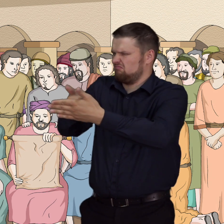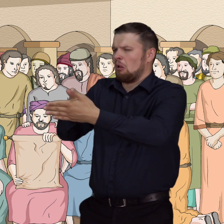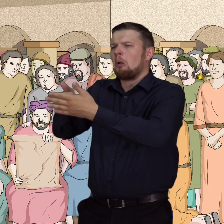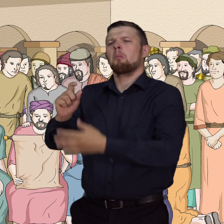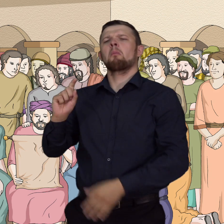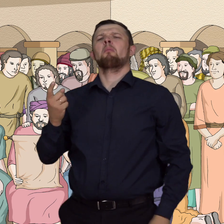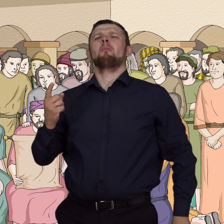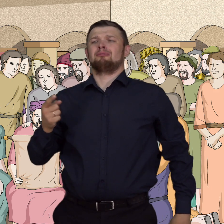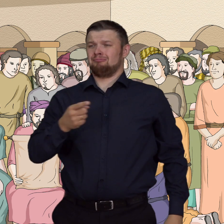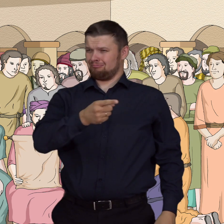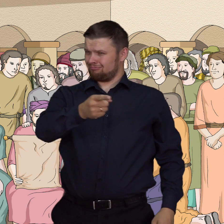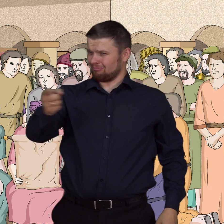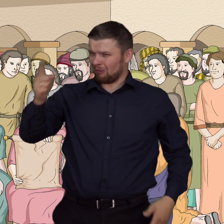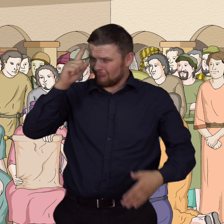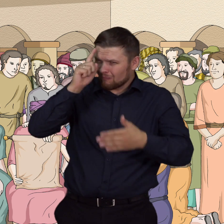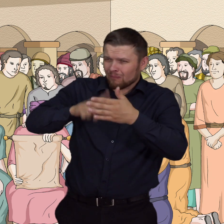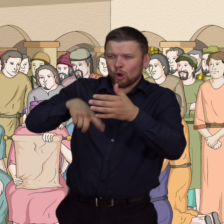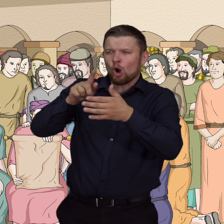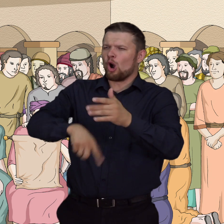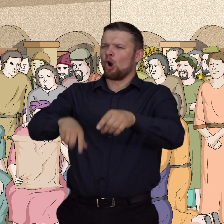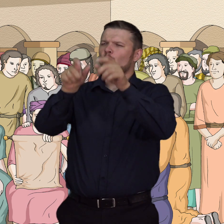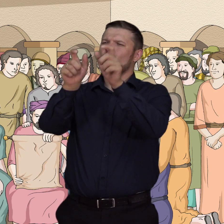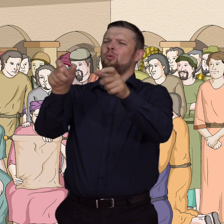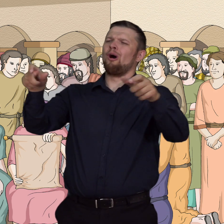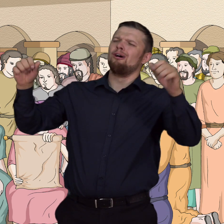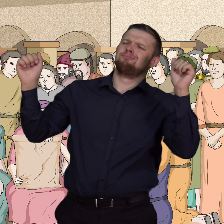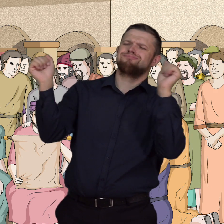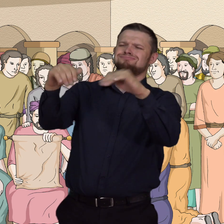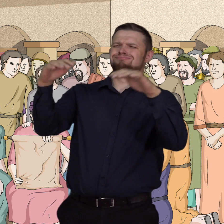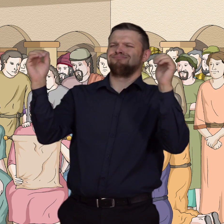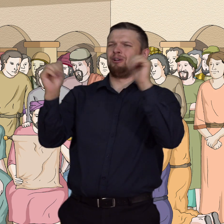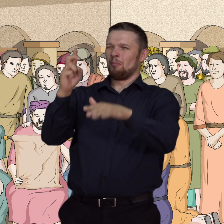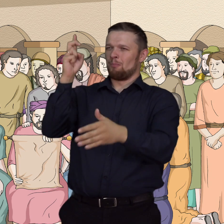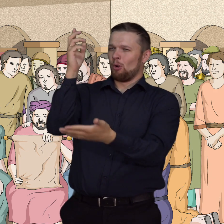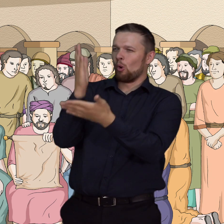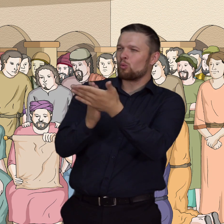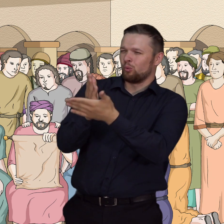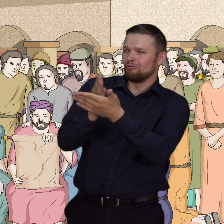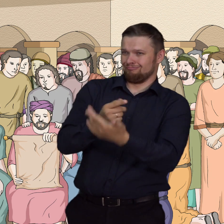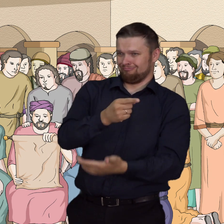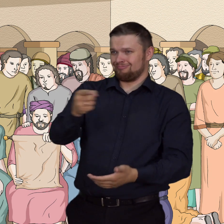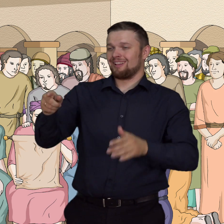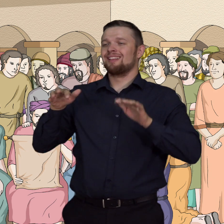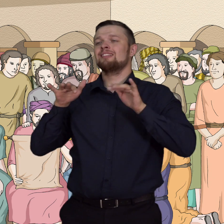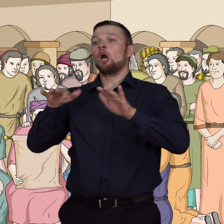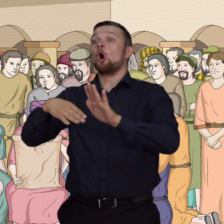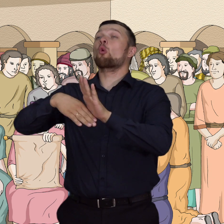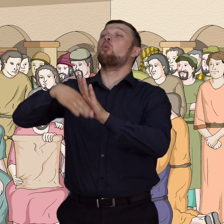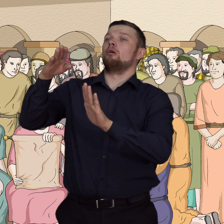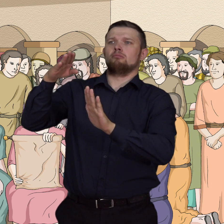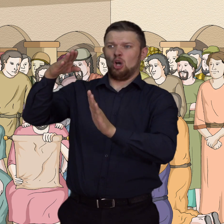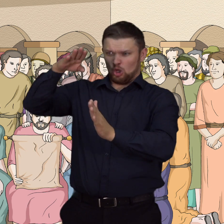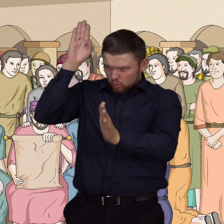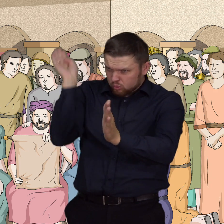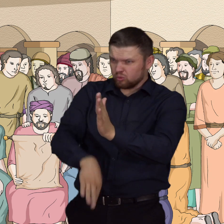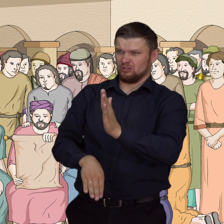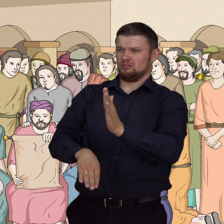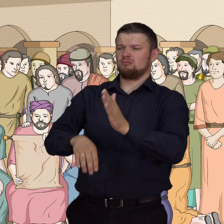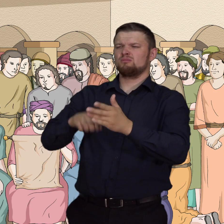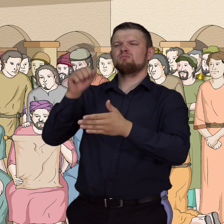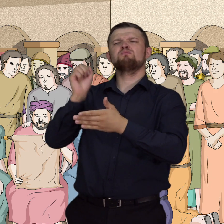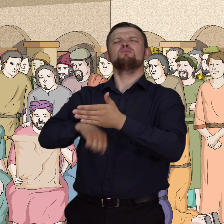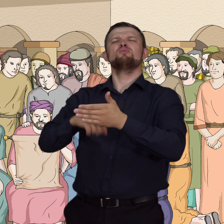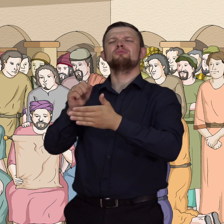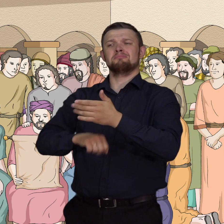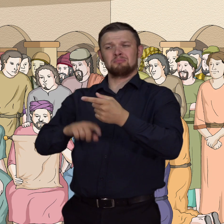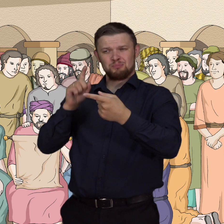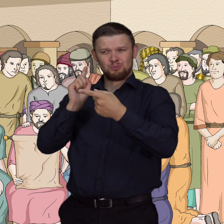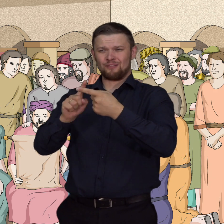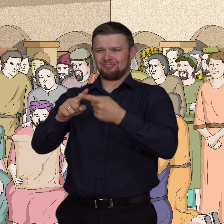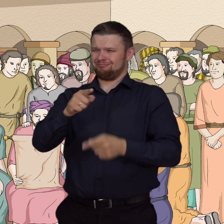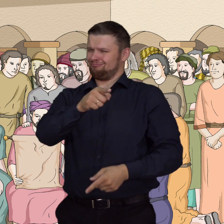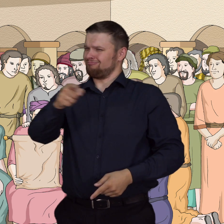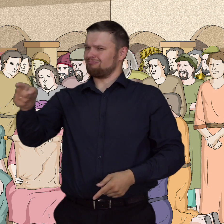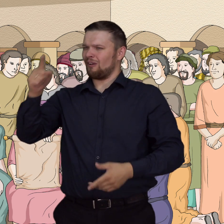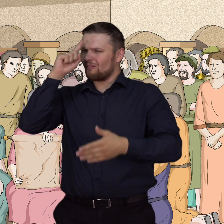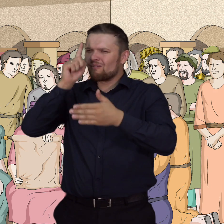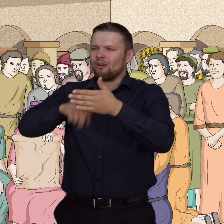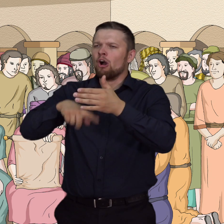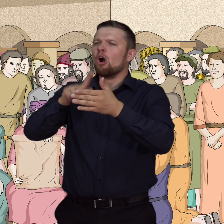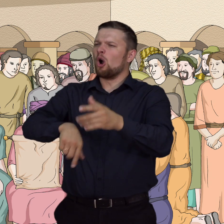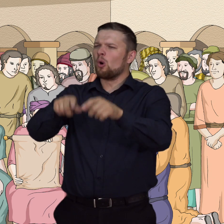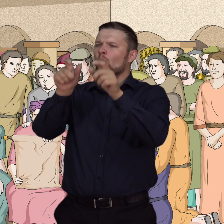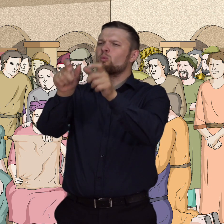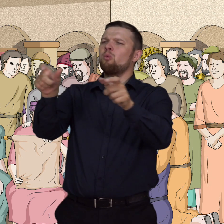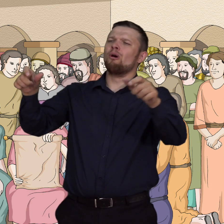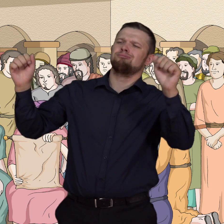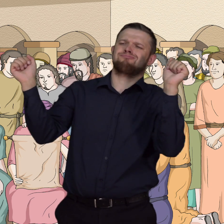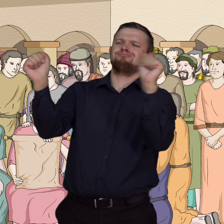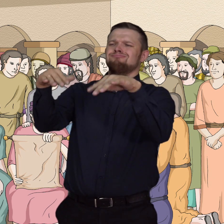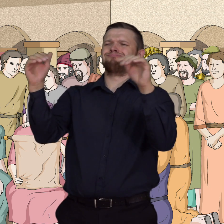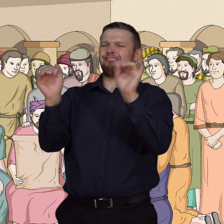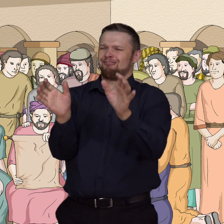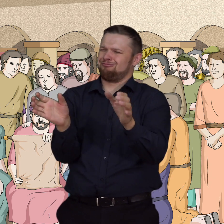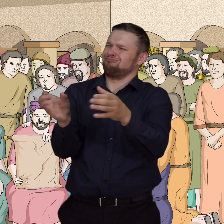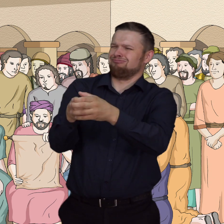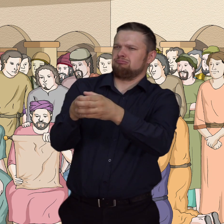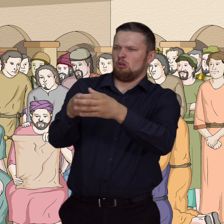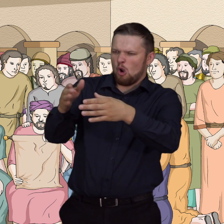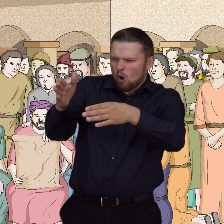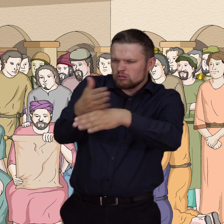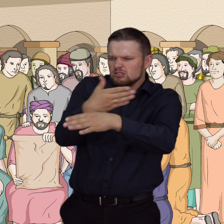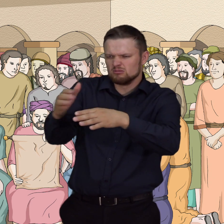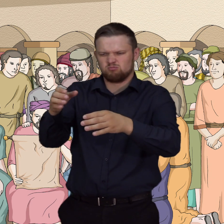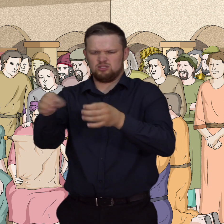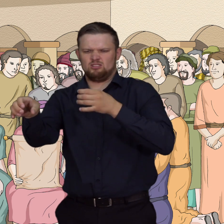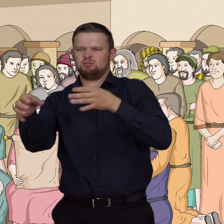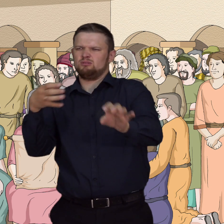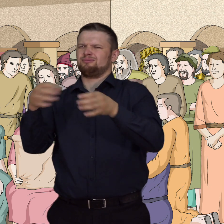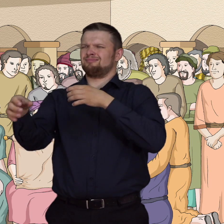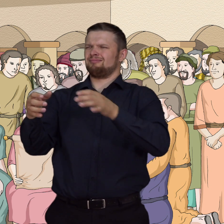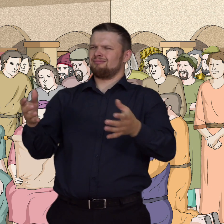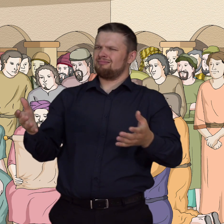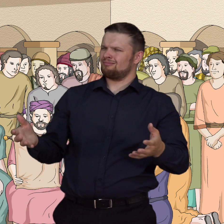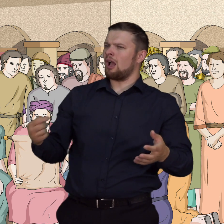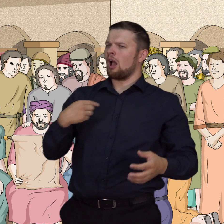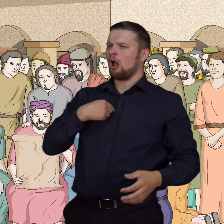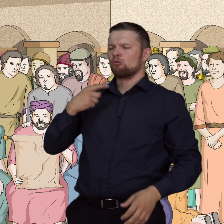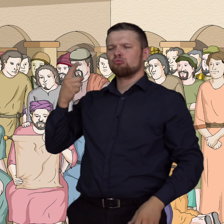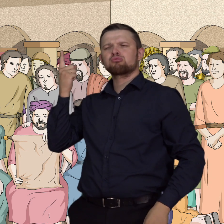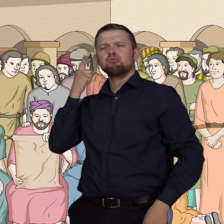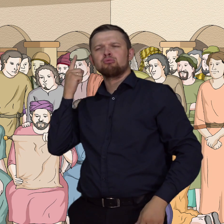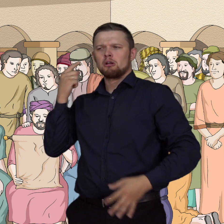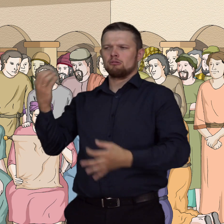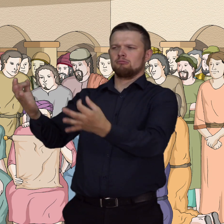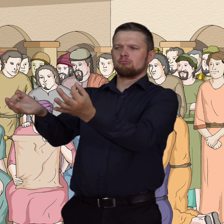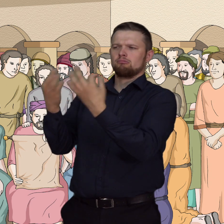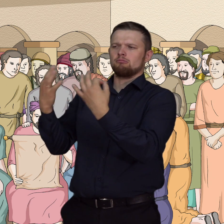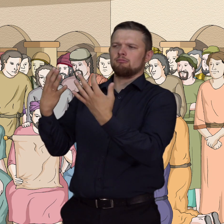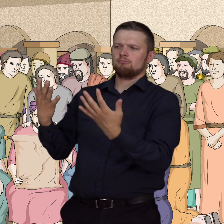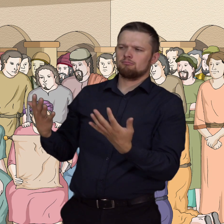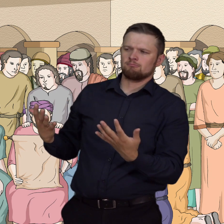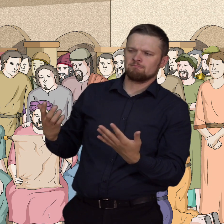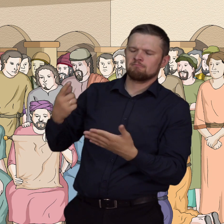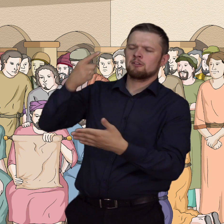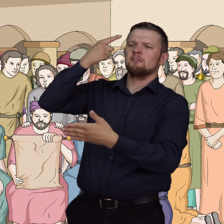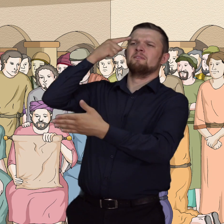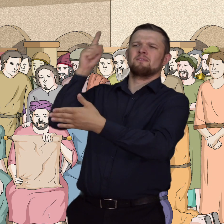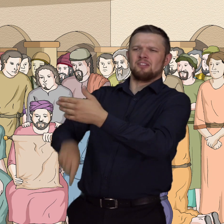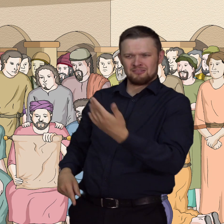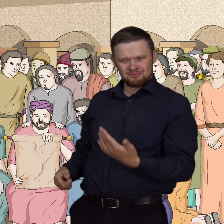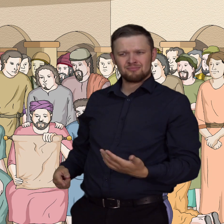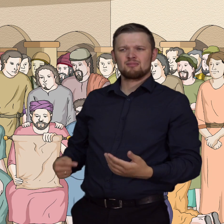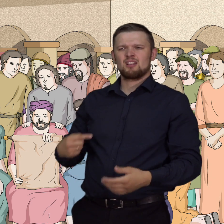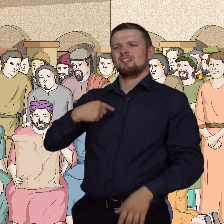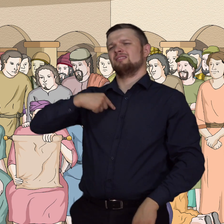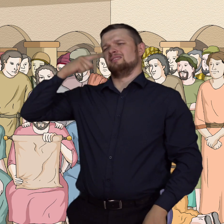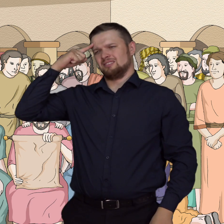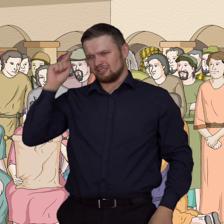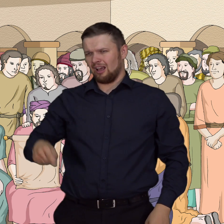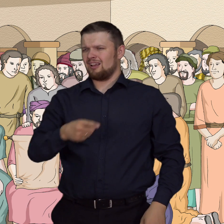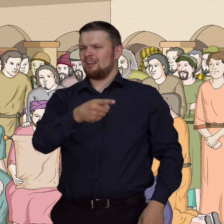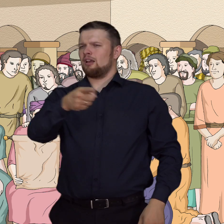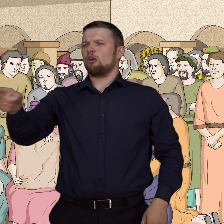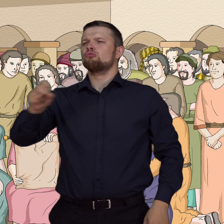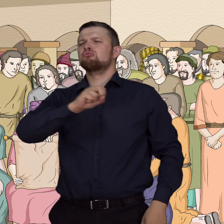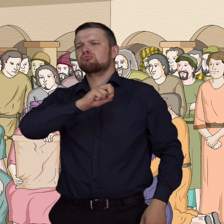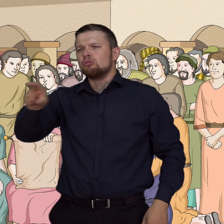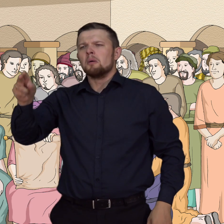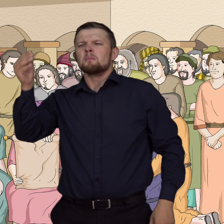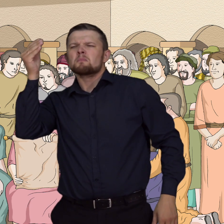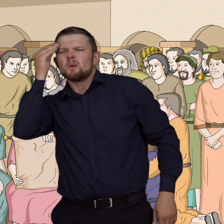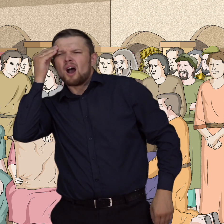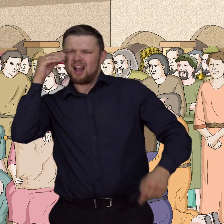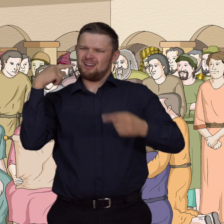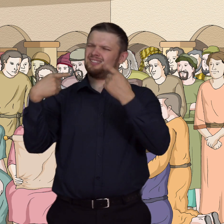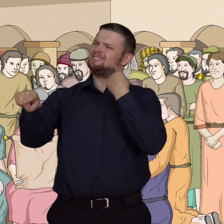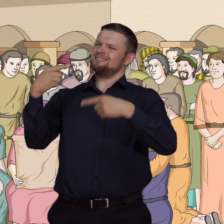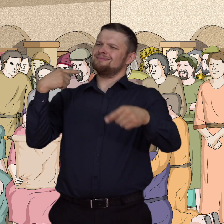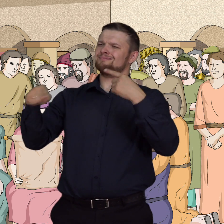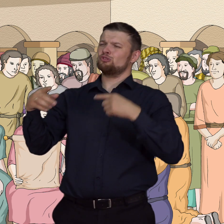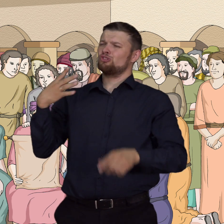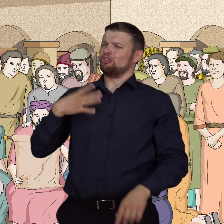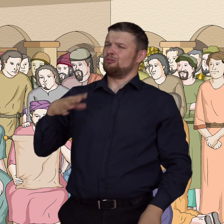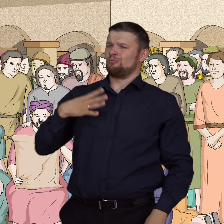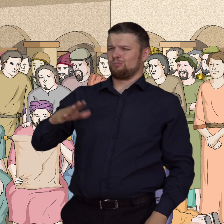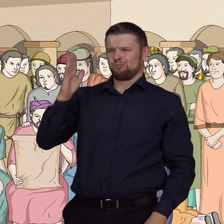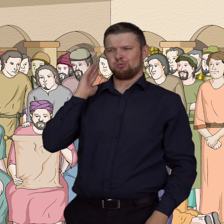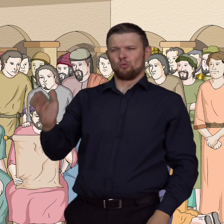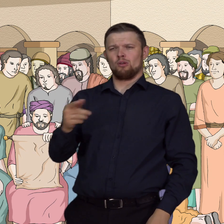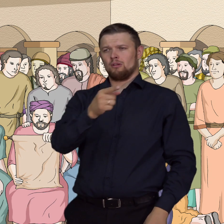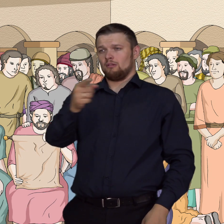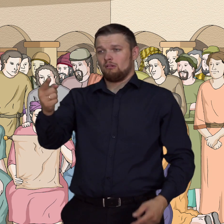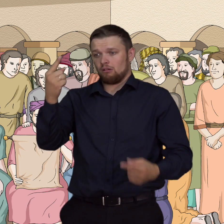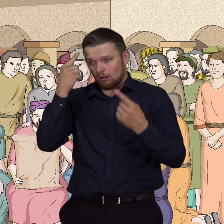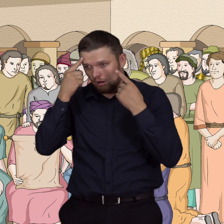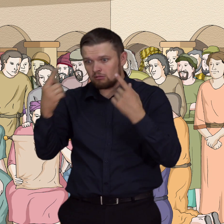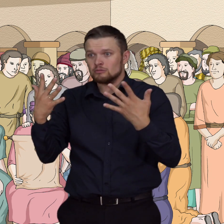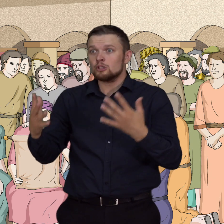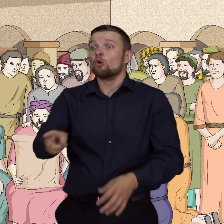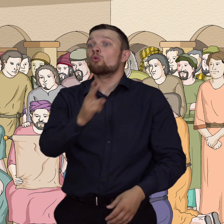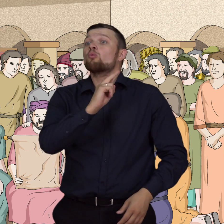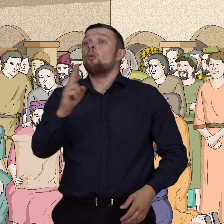First of all, I hear that when you come together as a church, there are divisions among you, and in part I believe it.